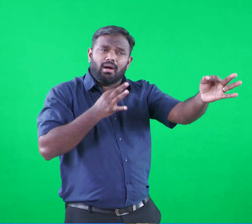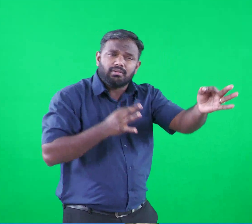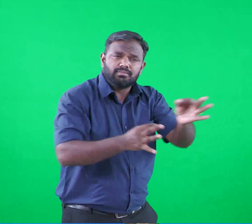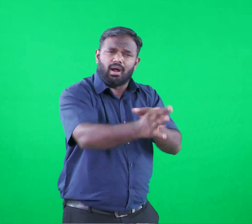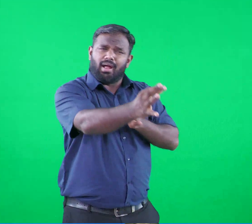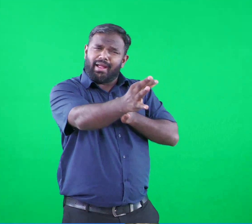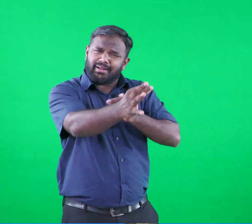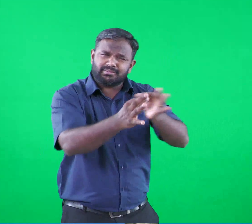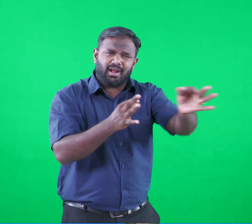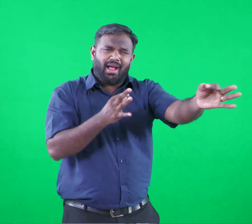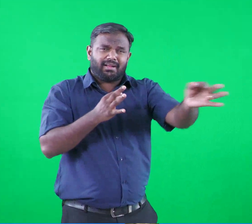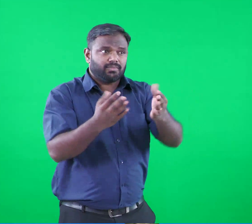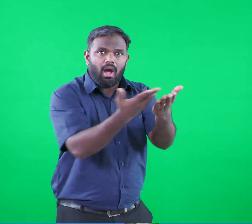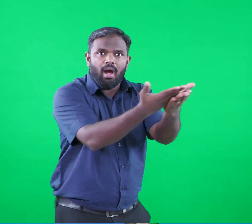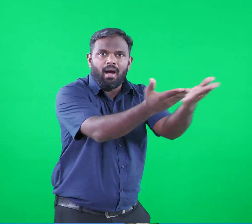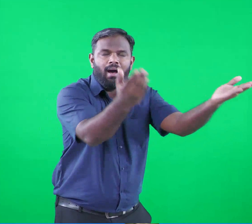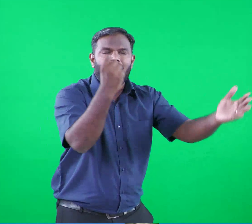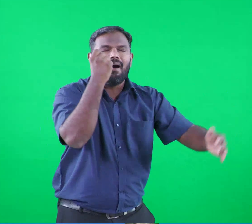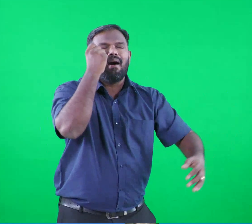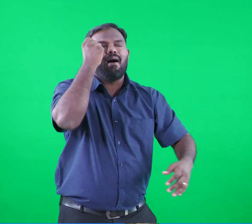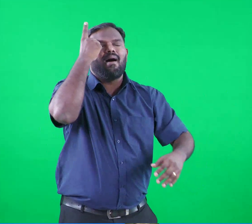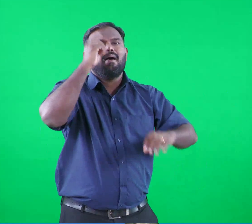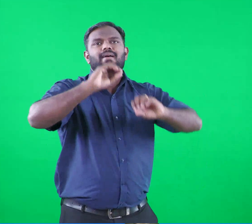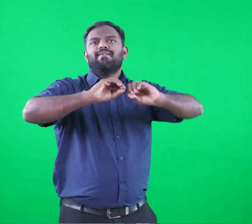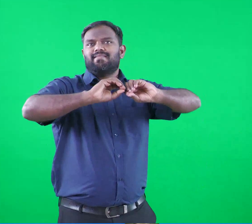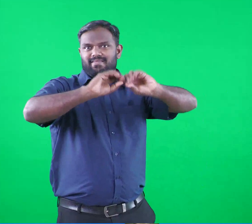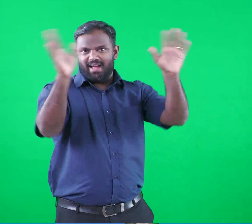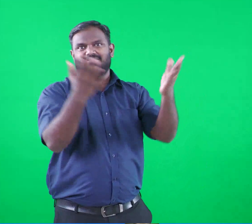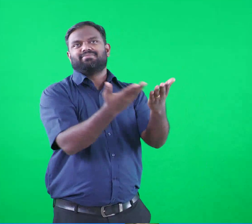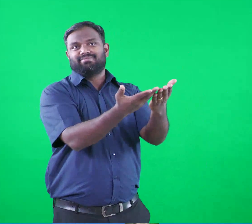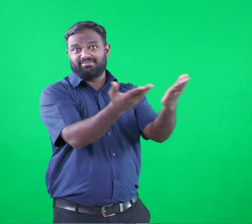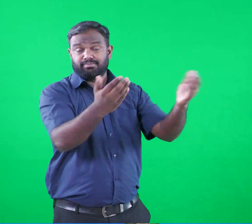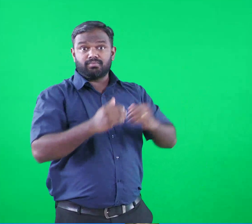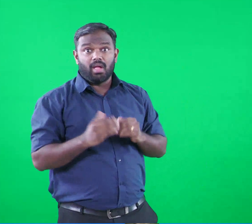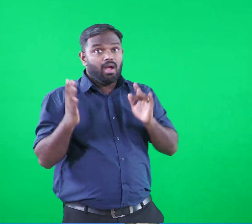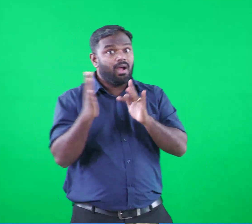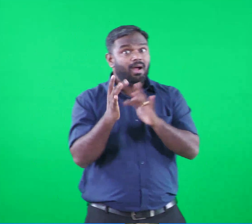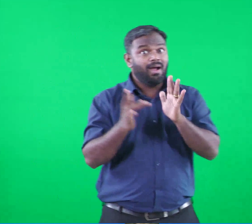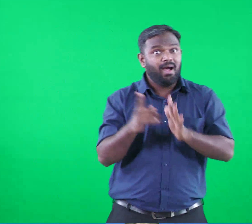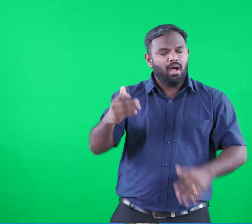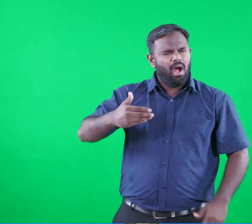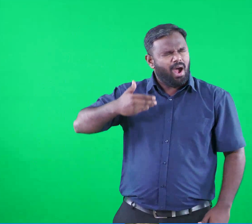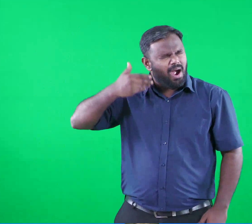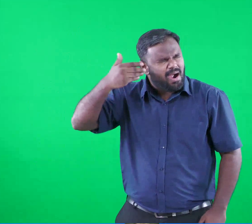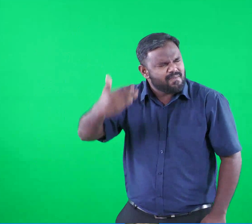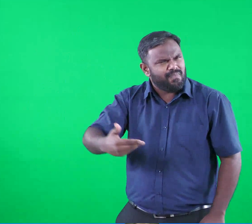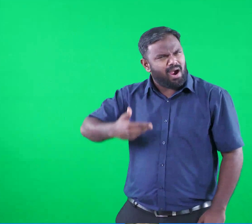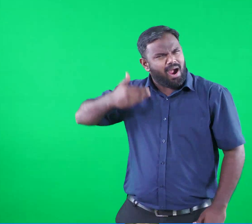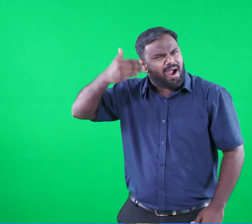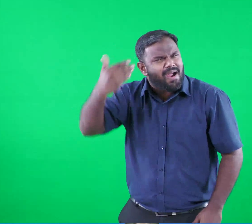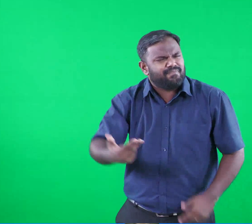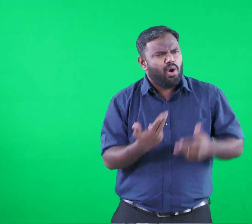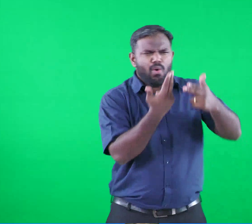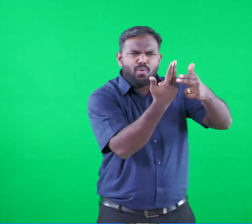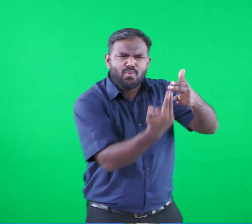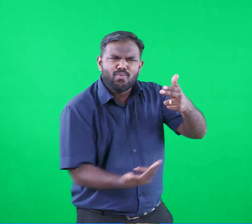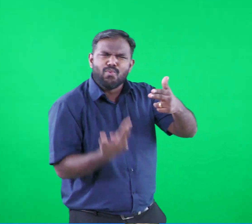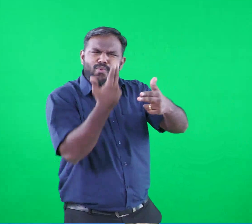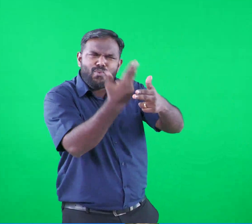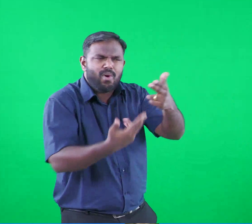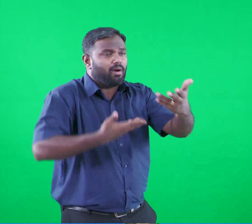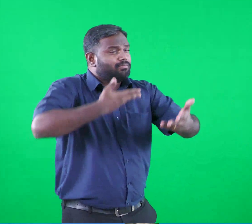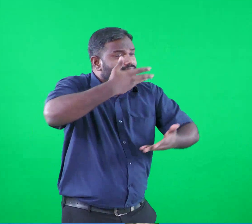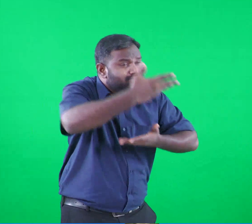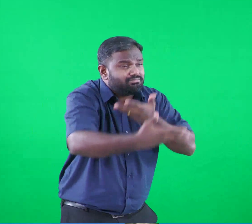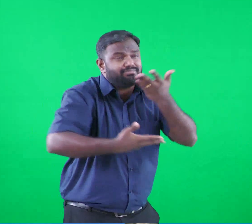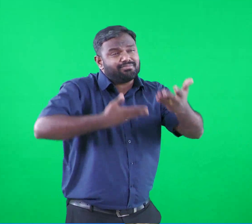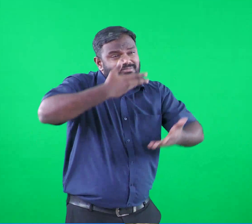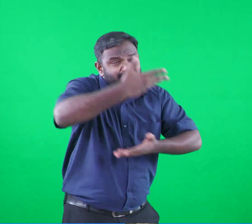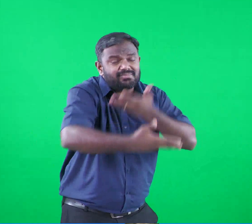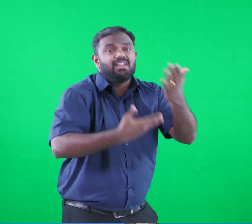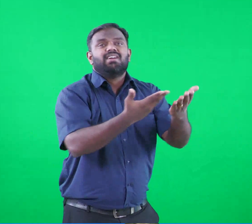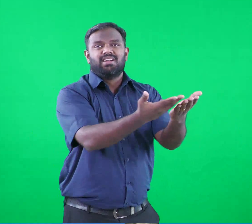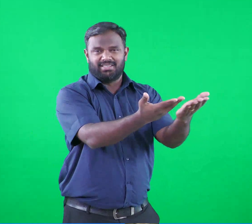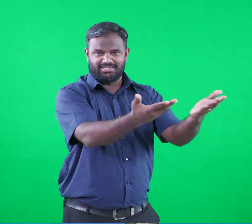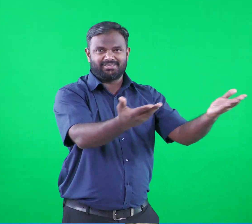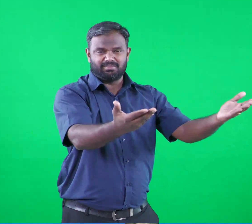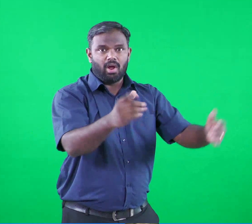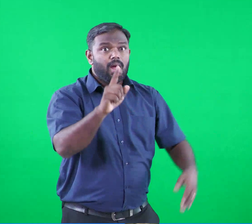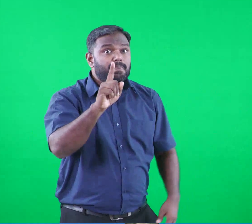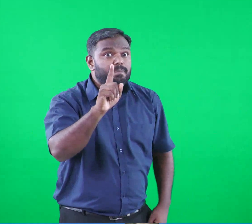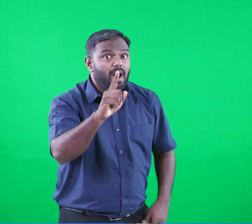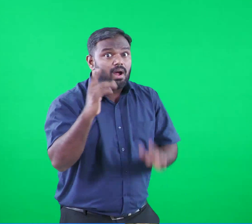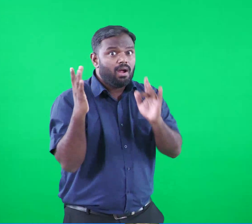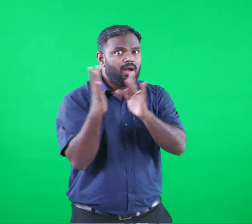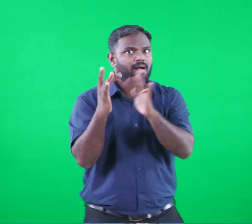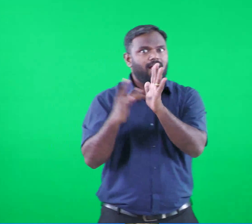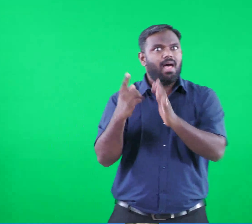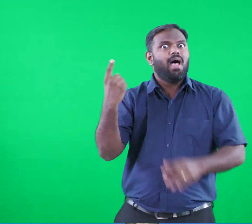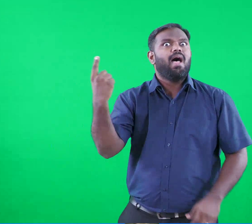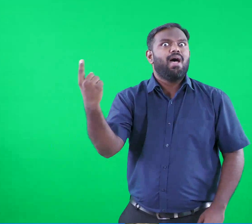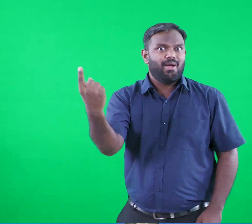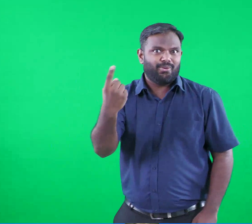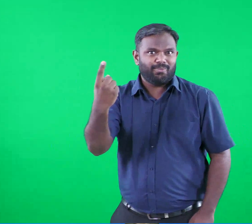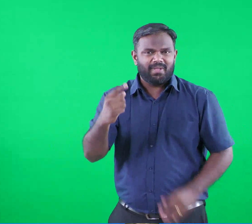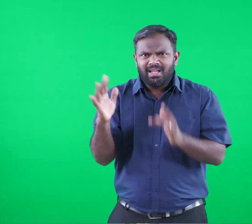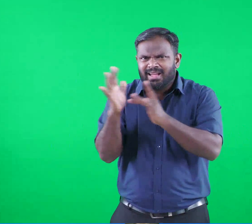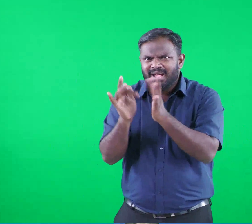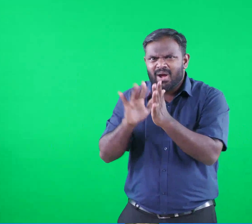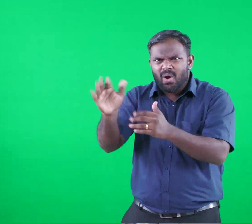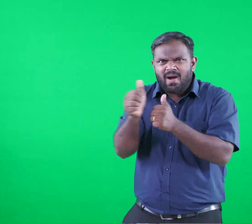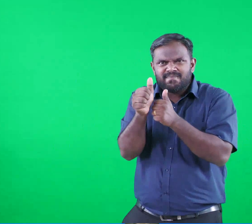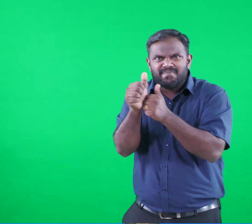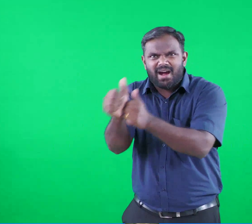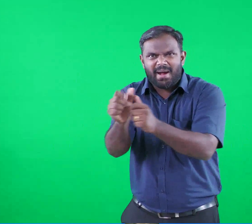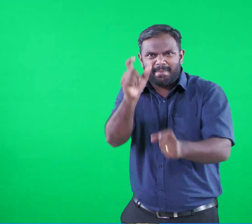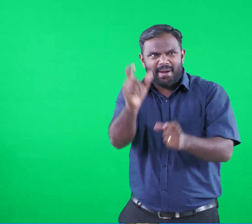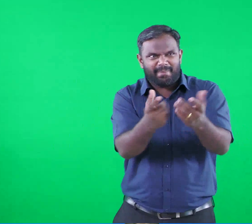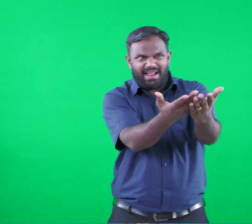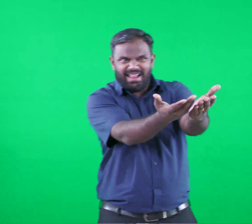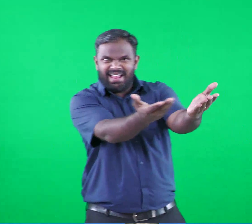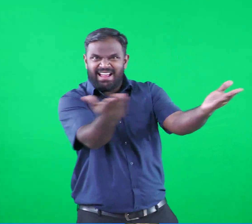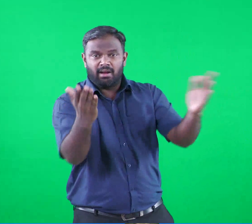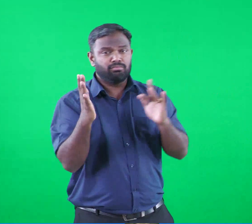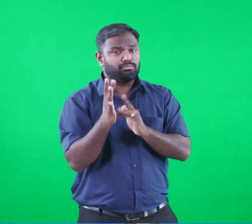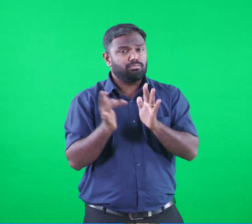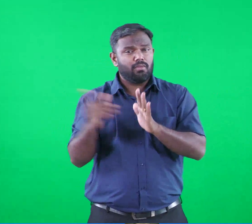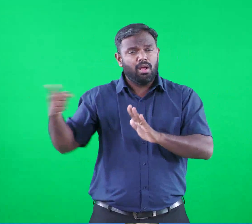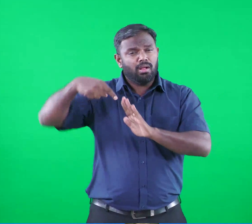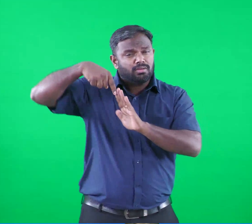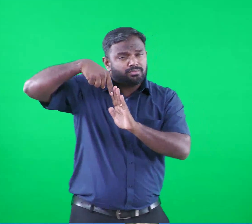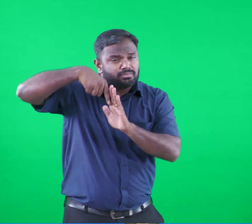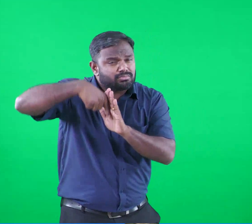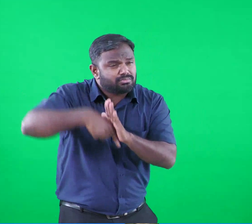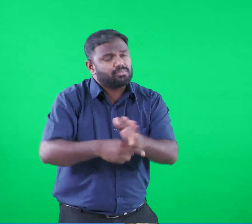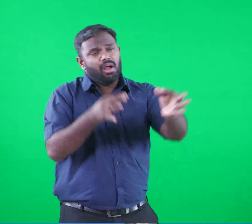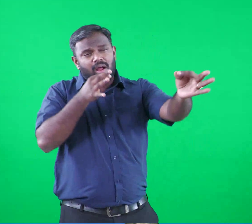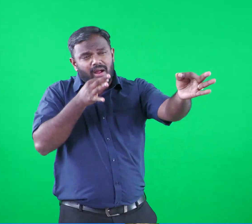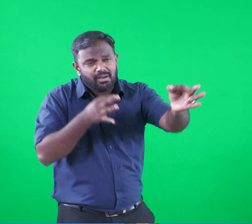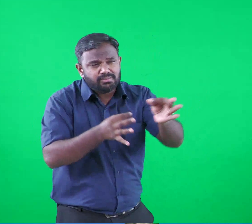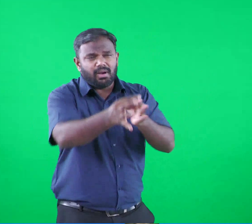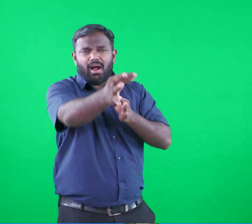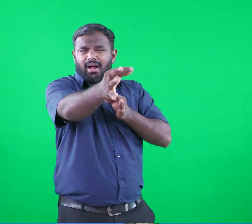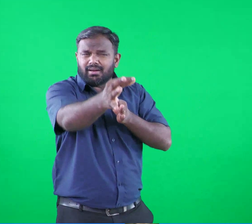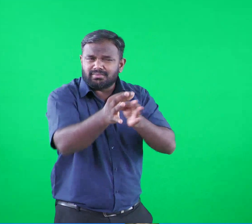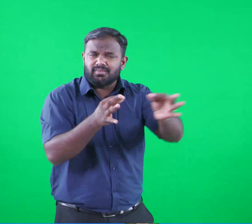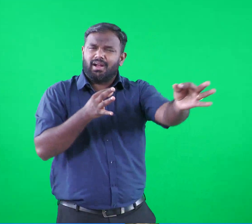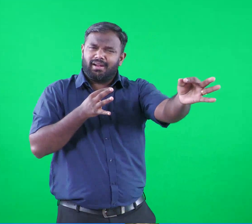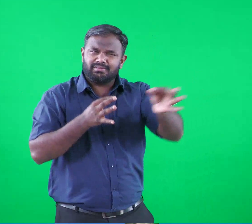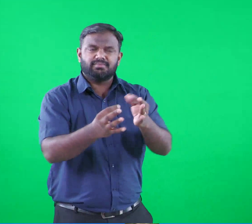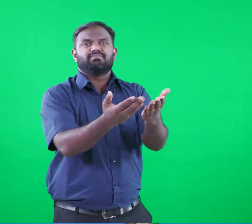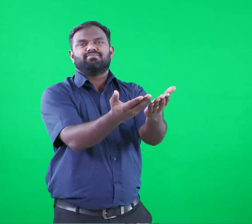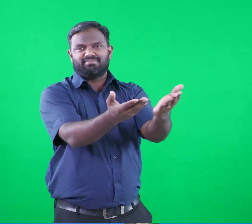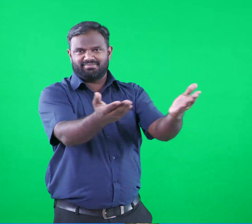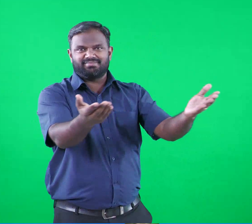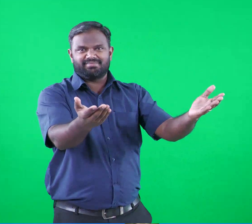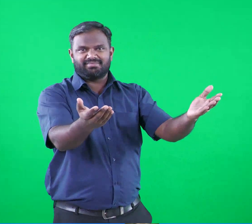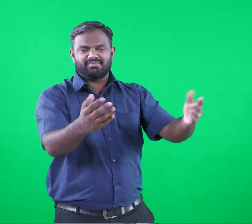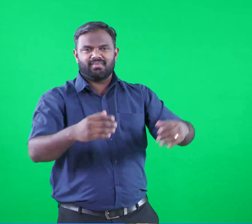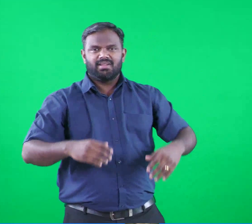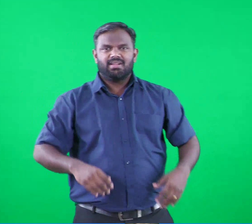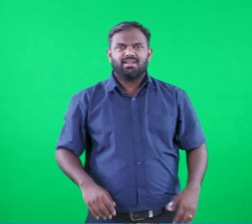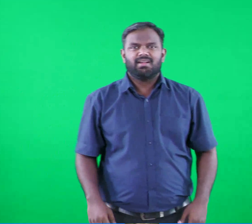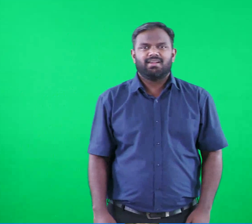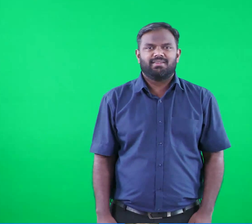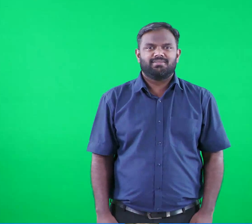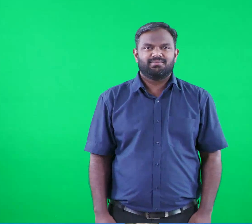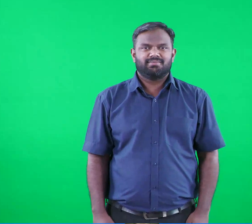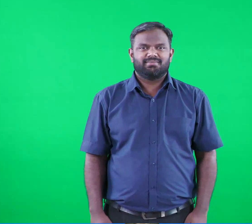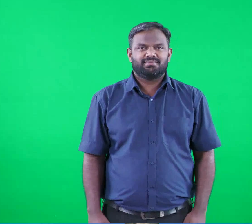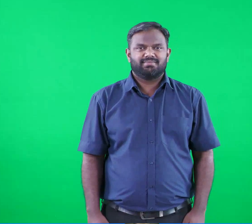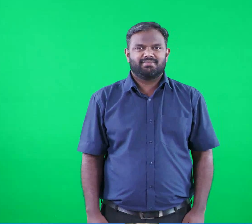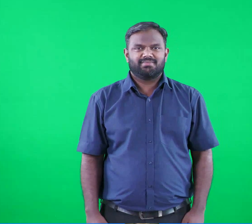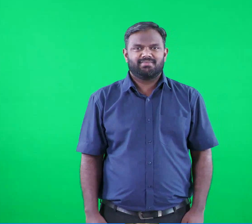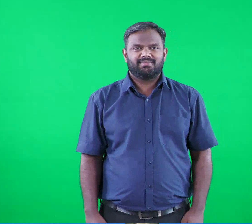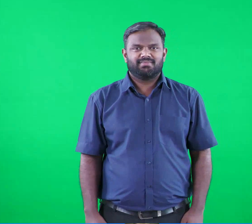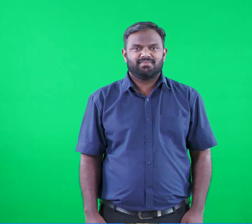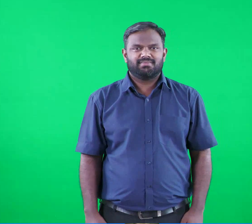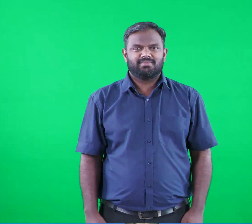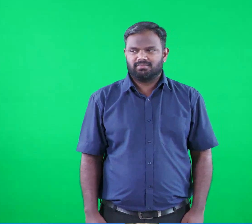He did not tell them anything without using a parable. But privately He explained everything to His own disciples.